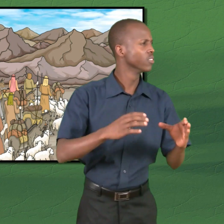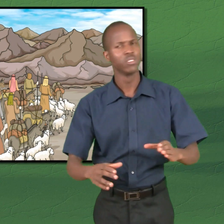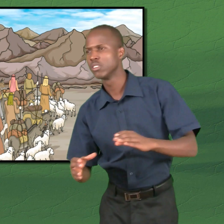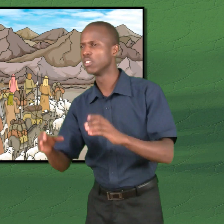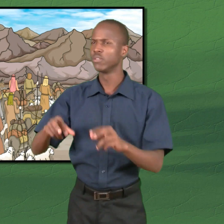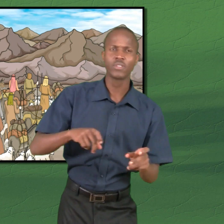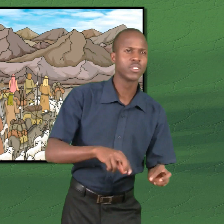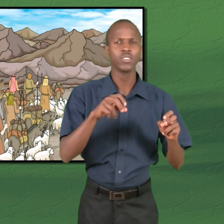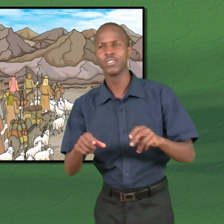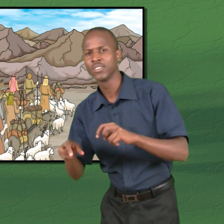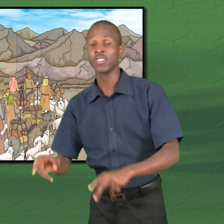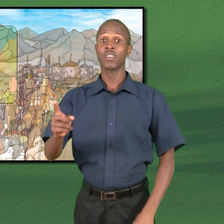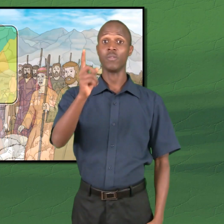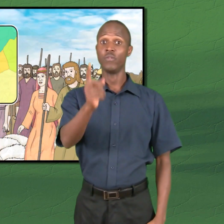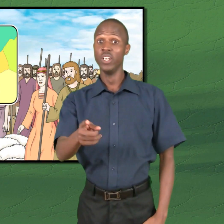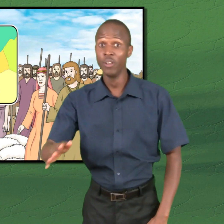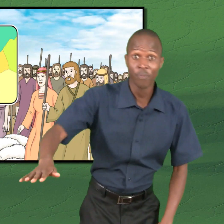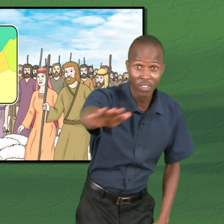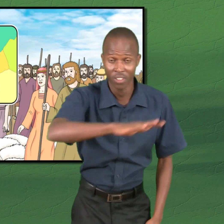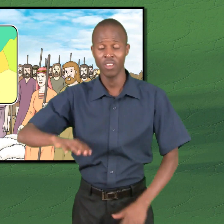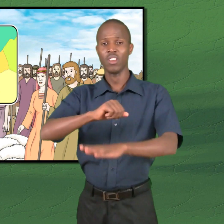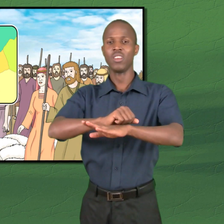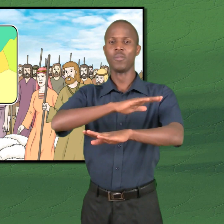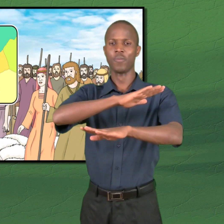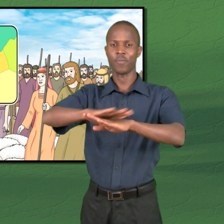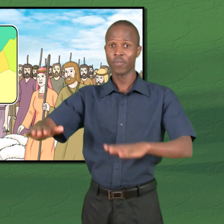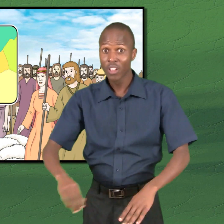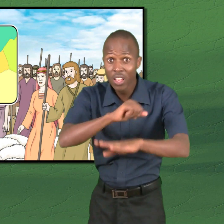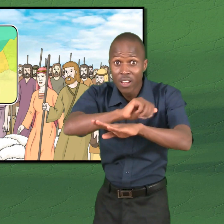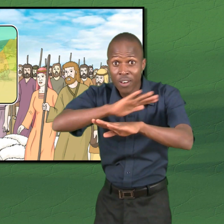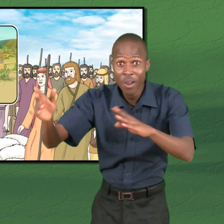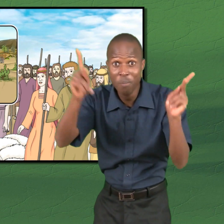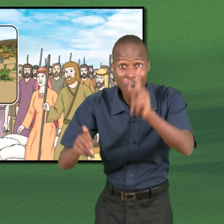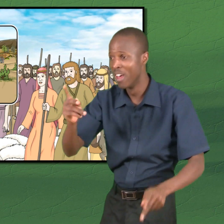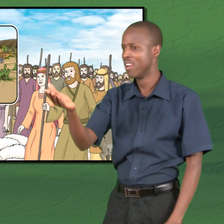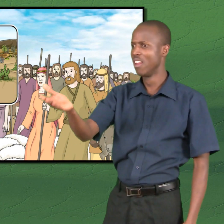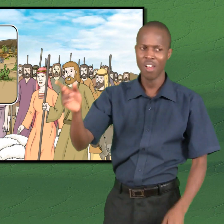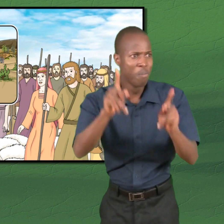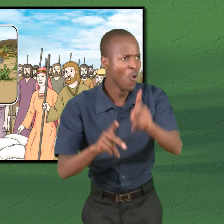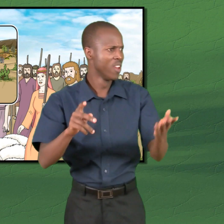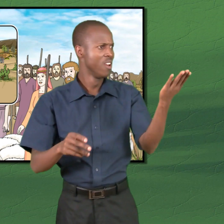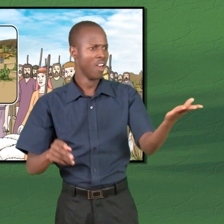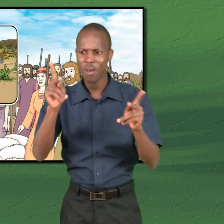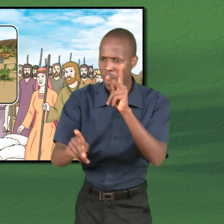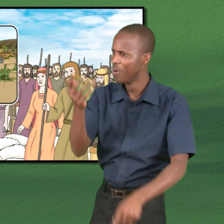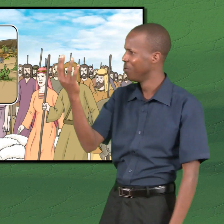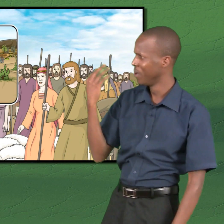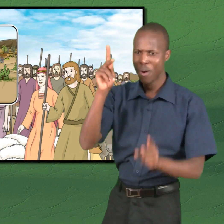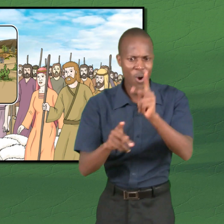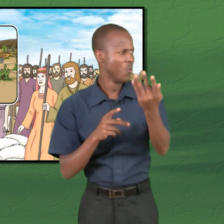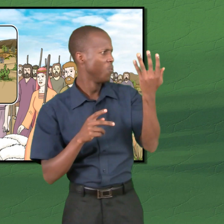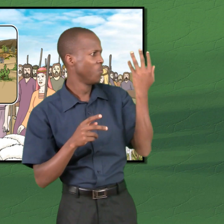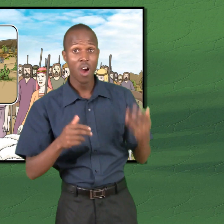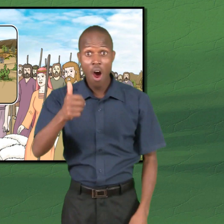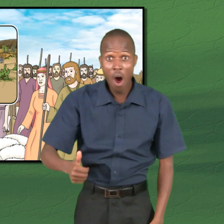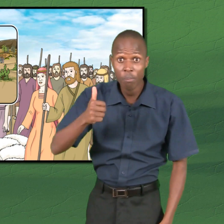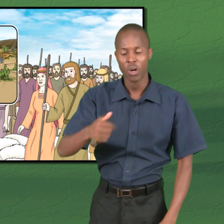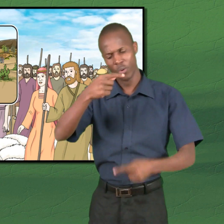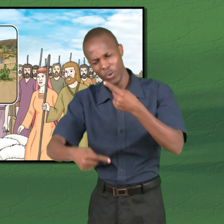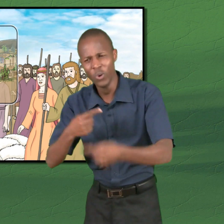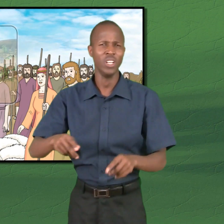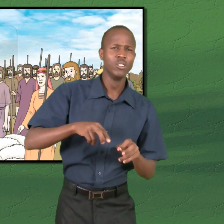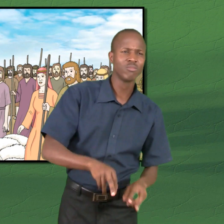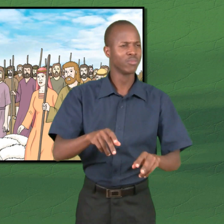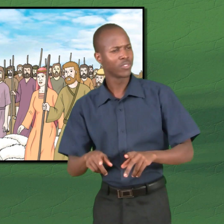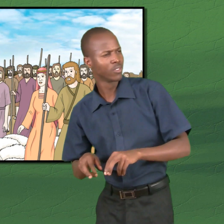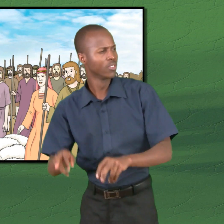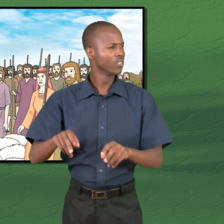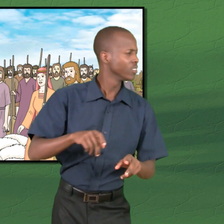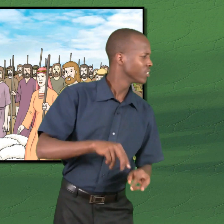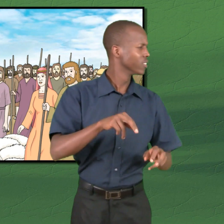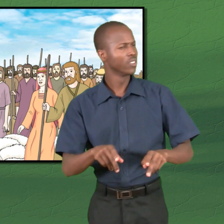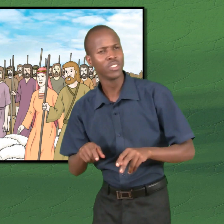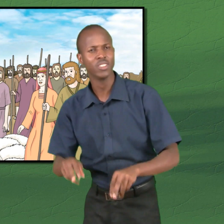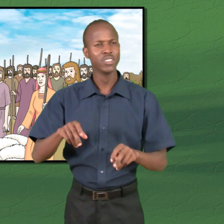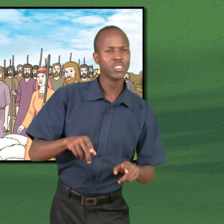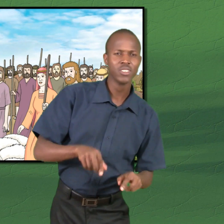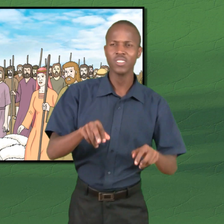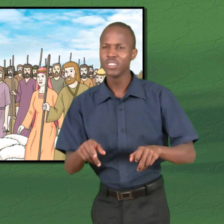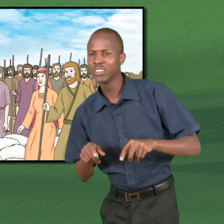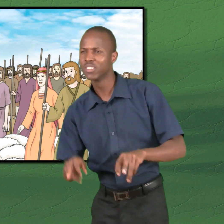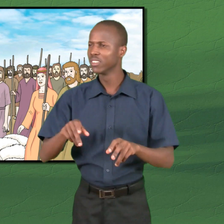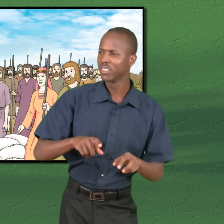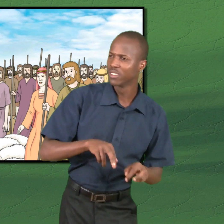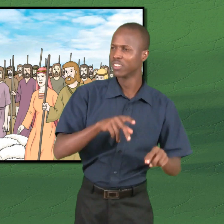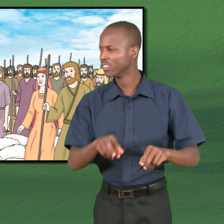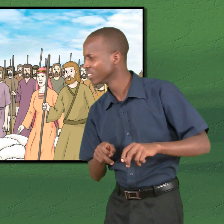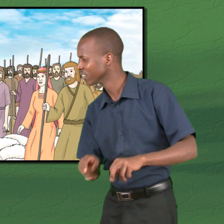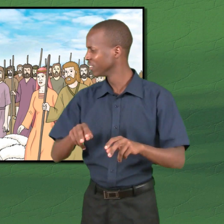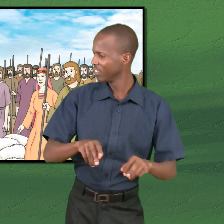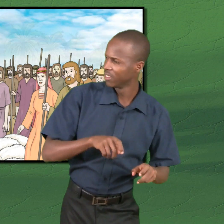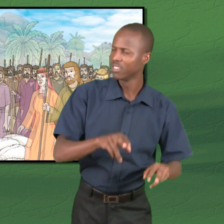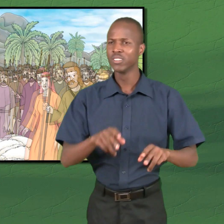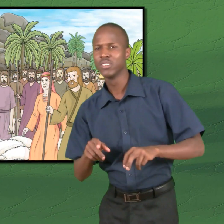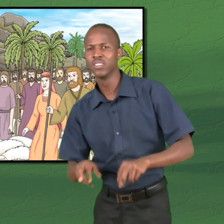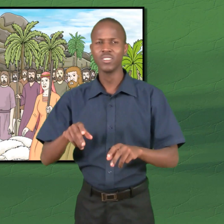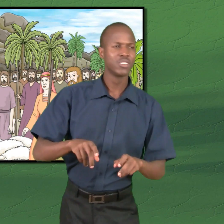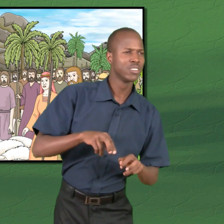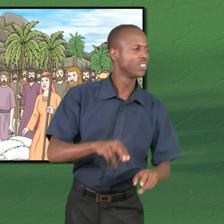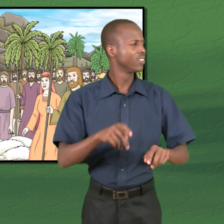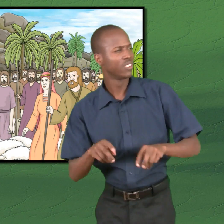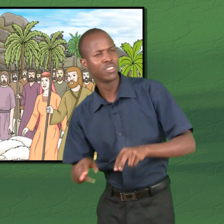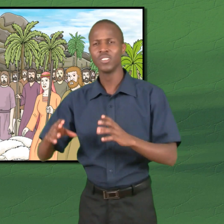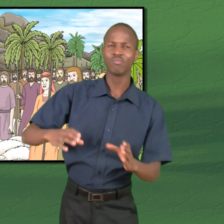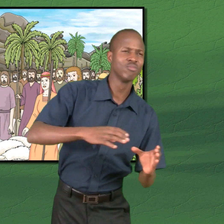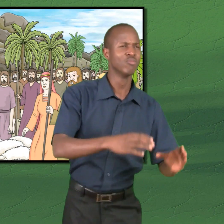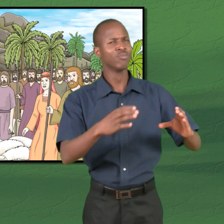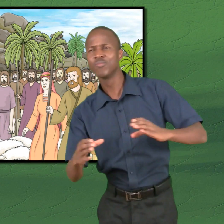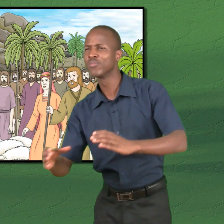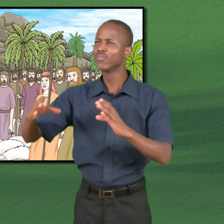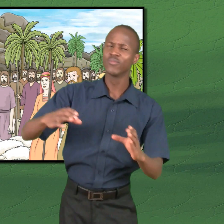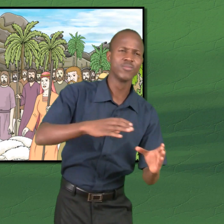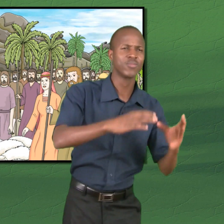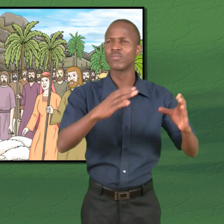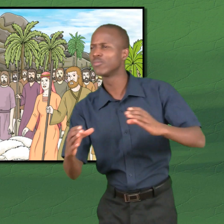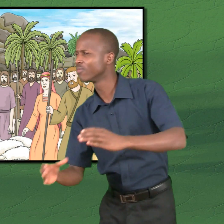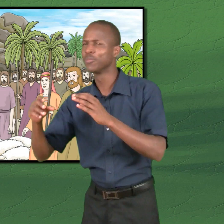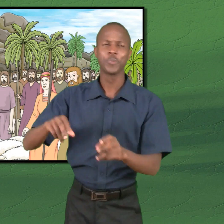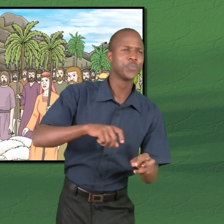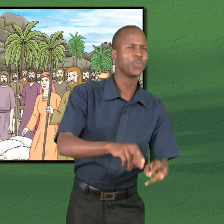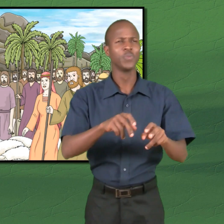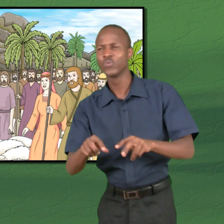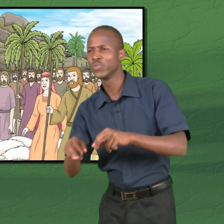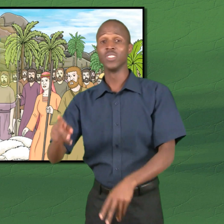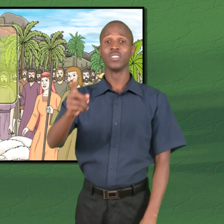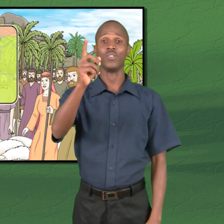When they came to the land of Canaan, Abram traveled through the land as far as the site of the Oak of Moreh at Shechem.